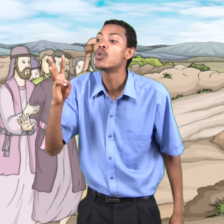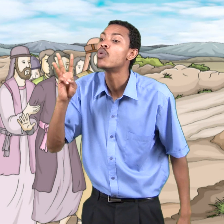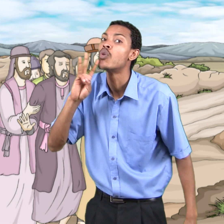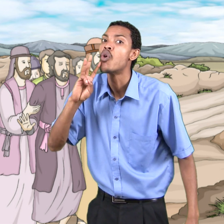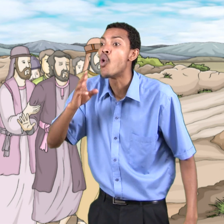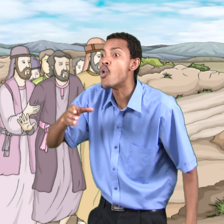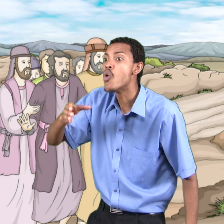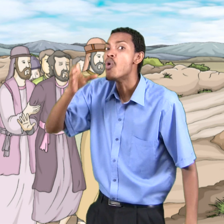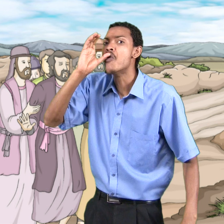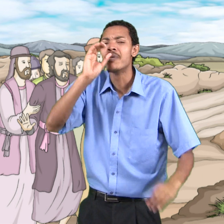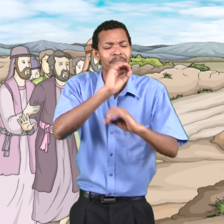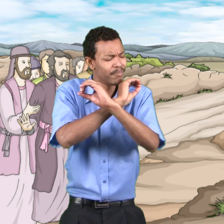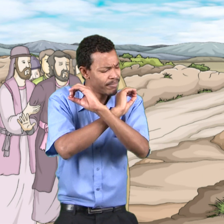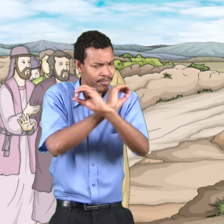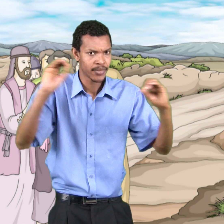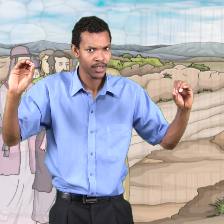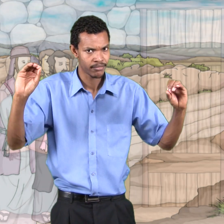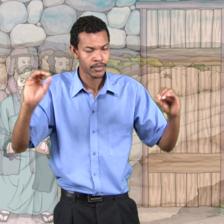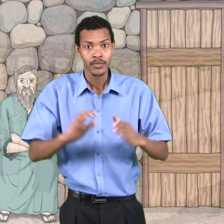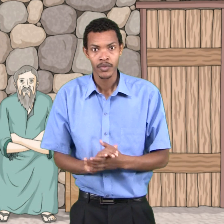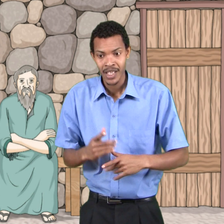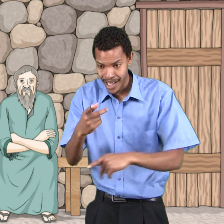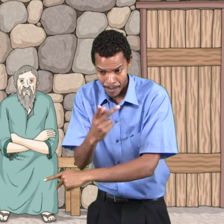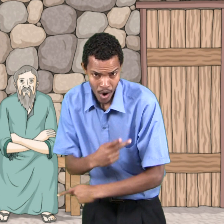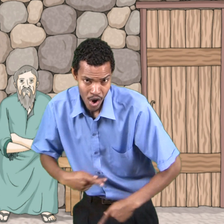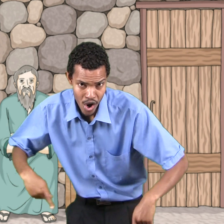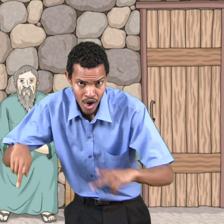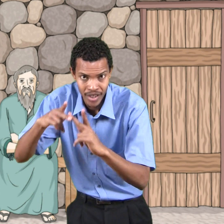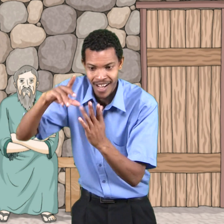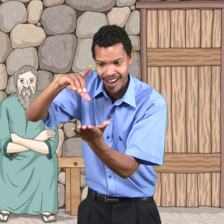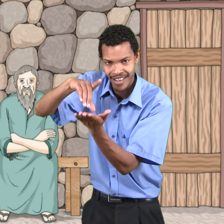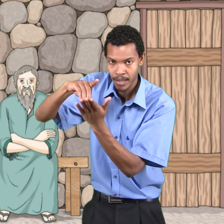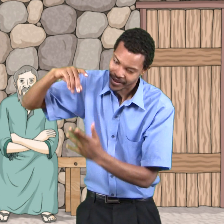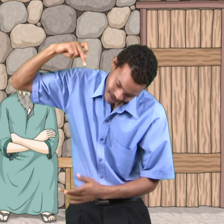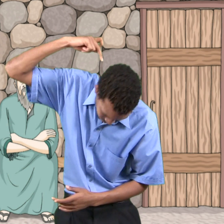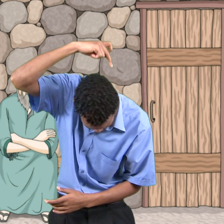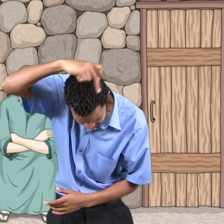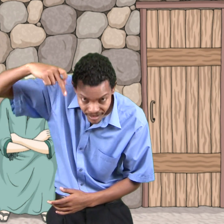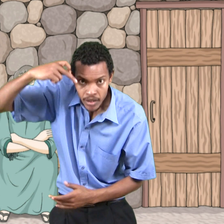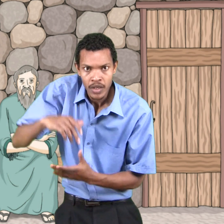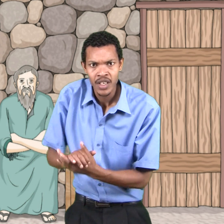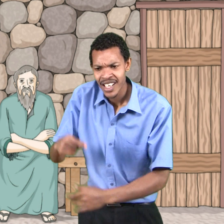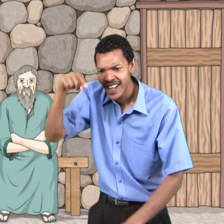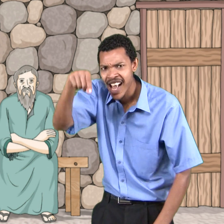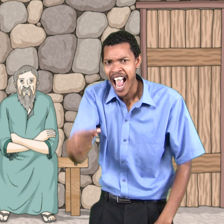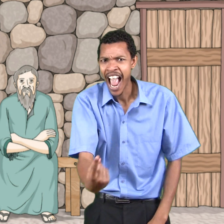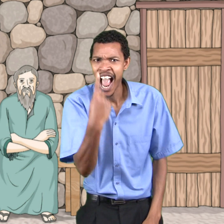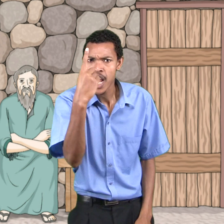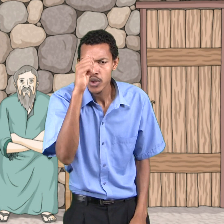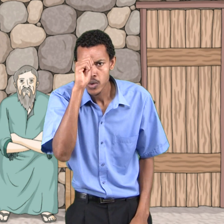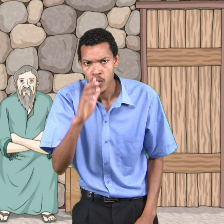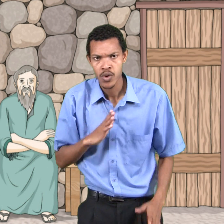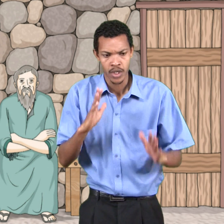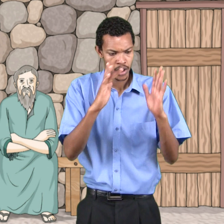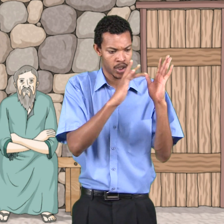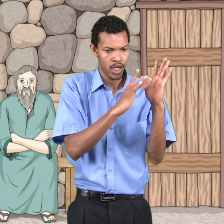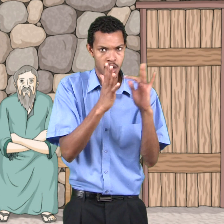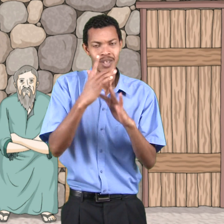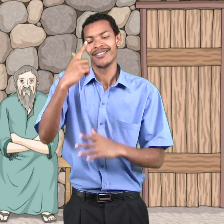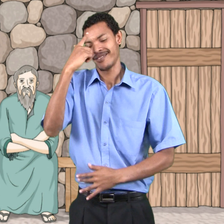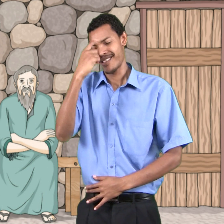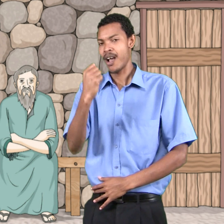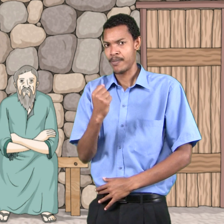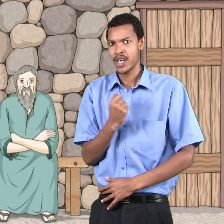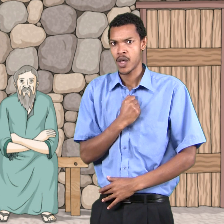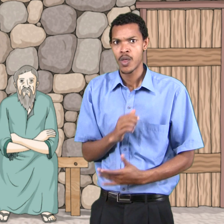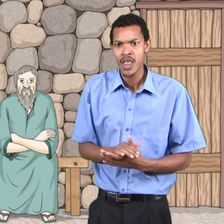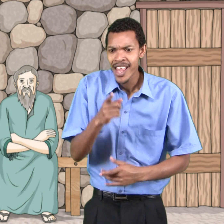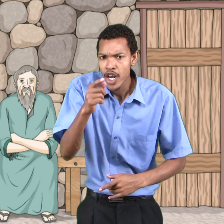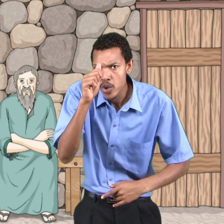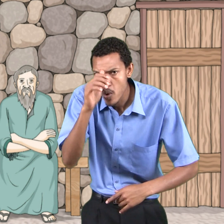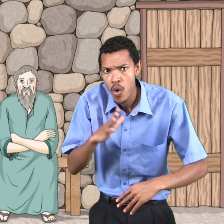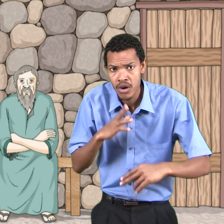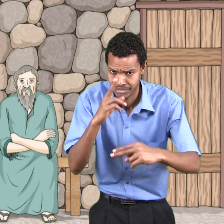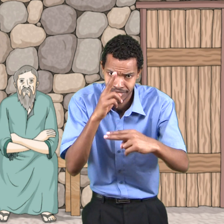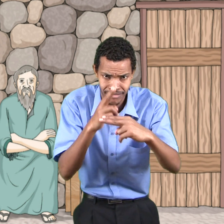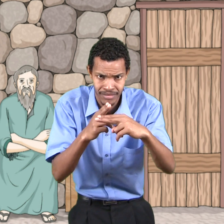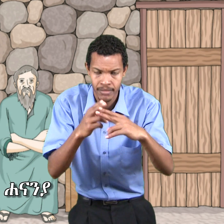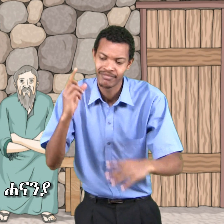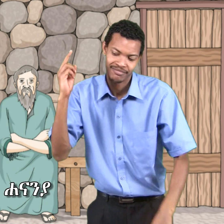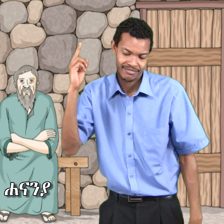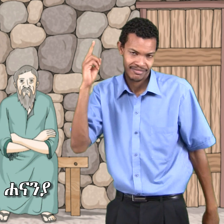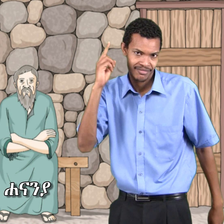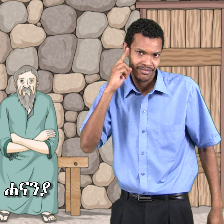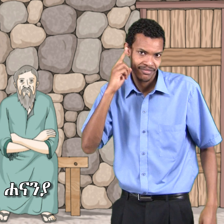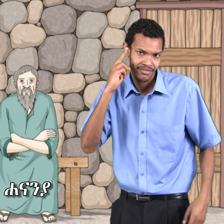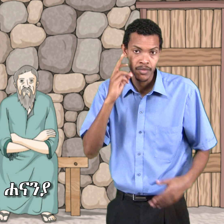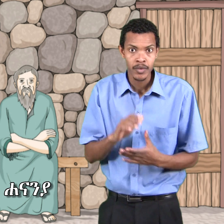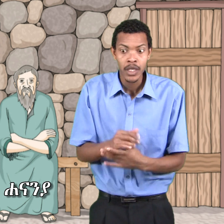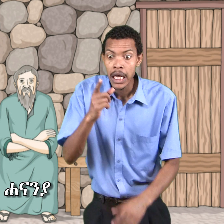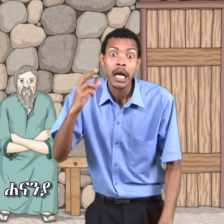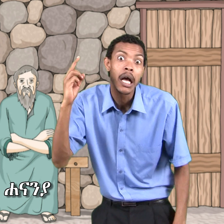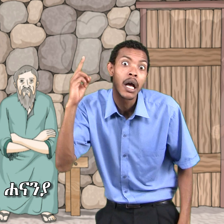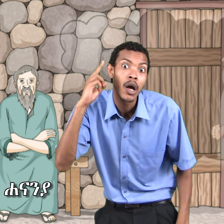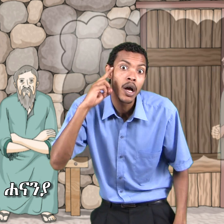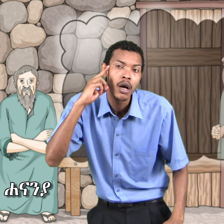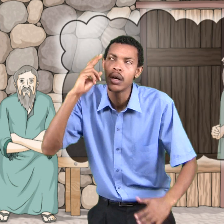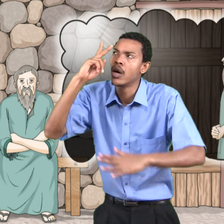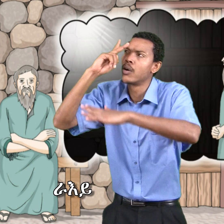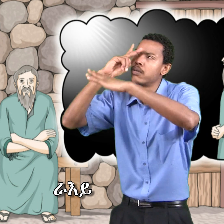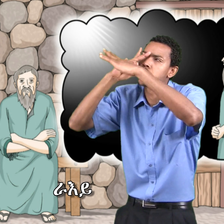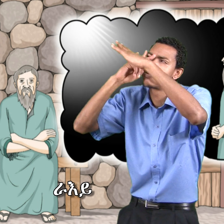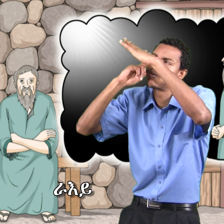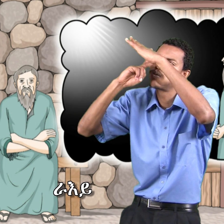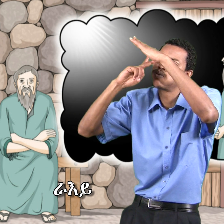In Damascus there was a disciple named Ananias.